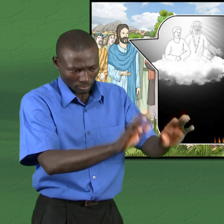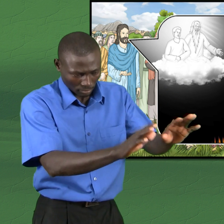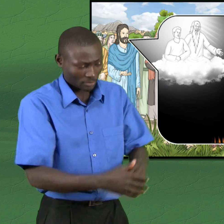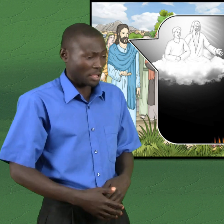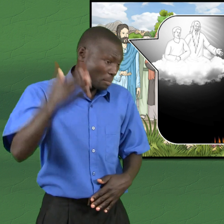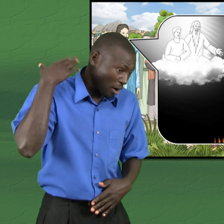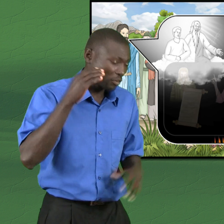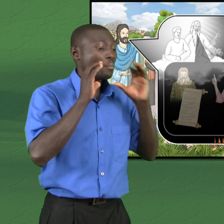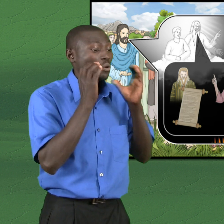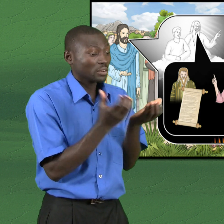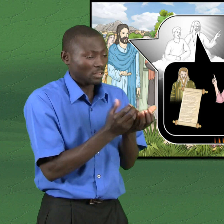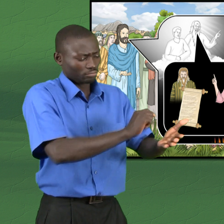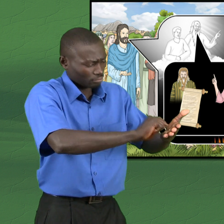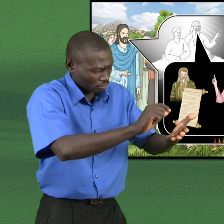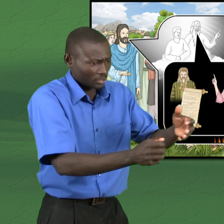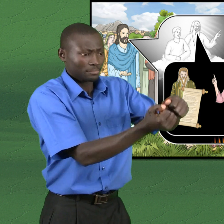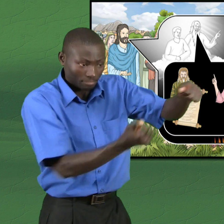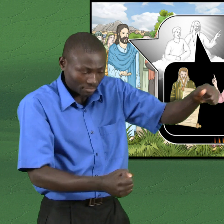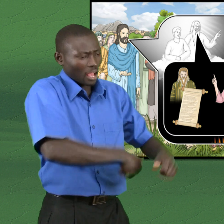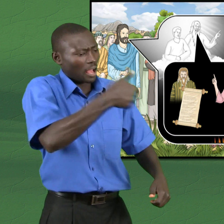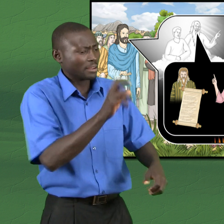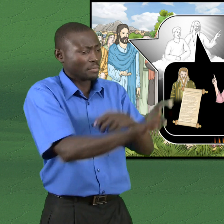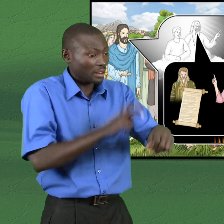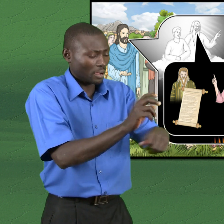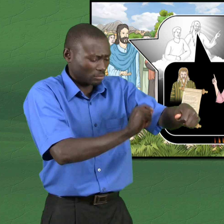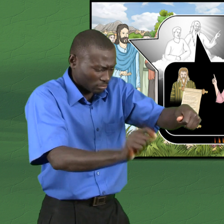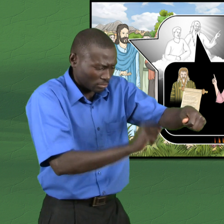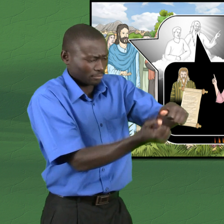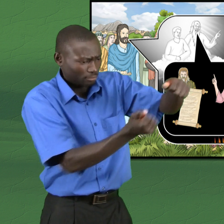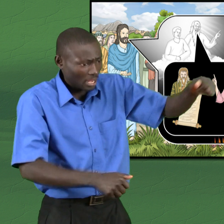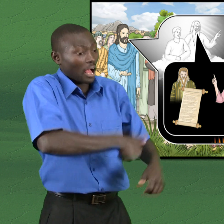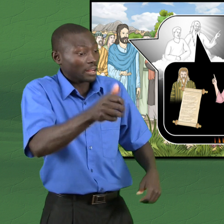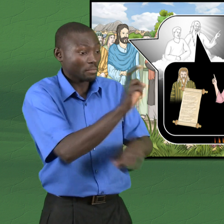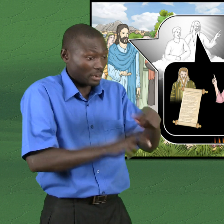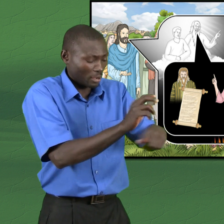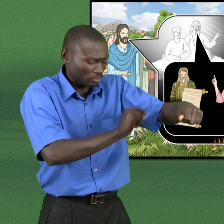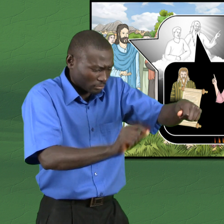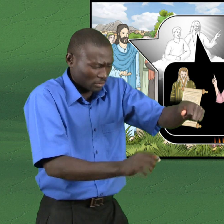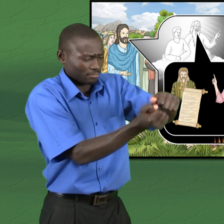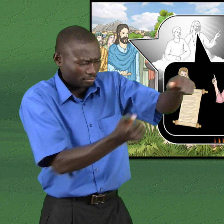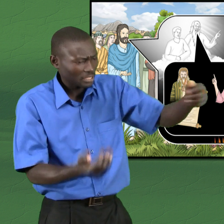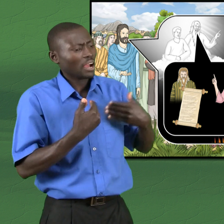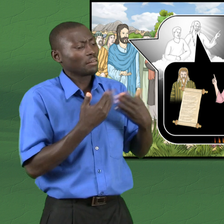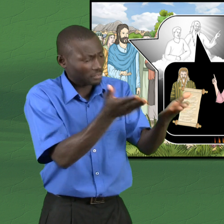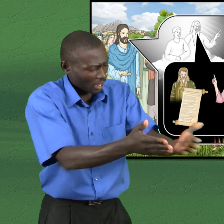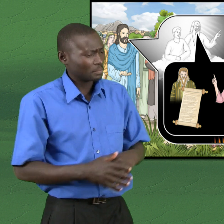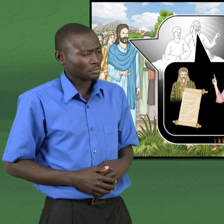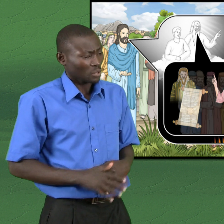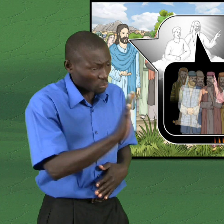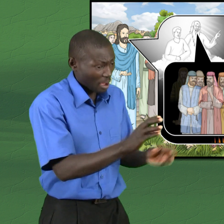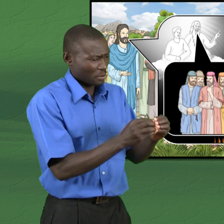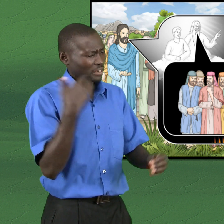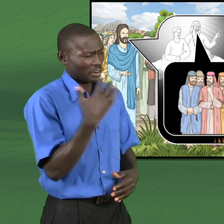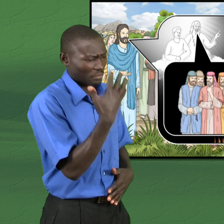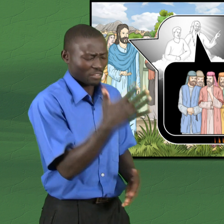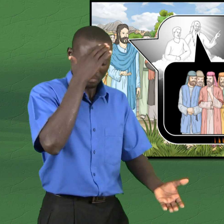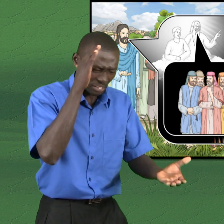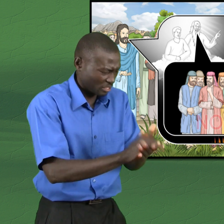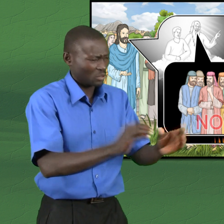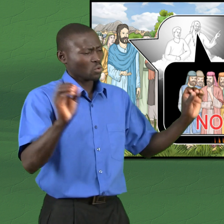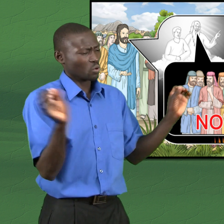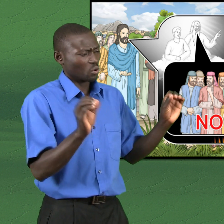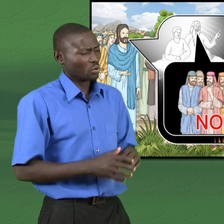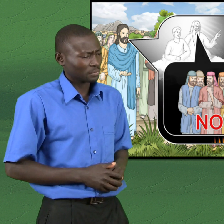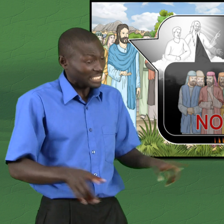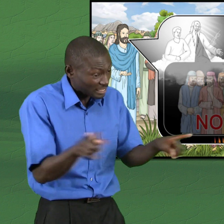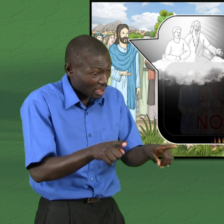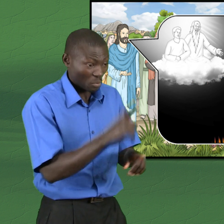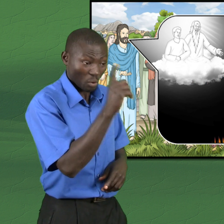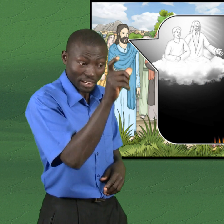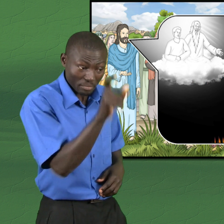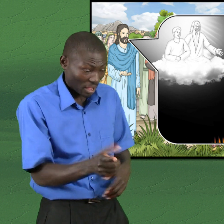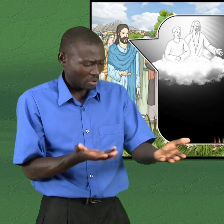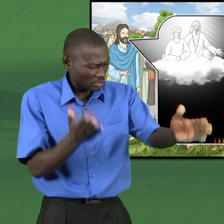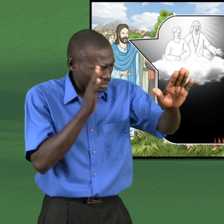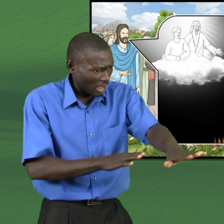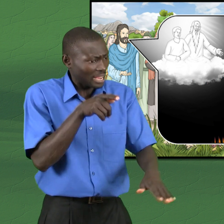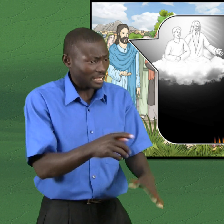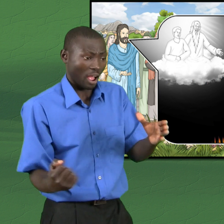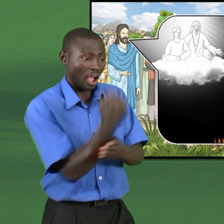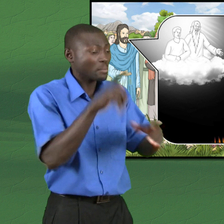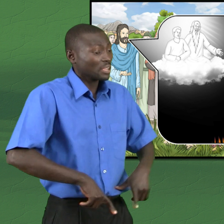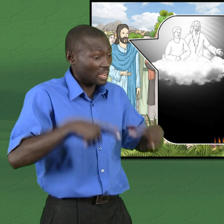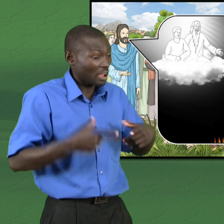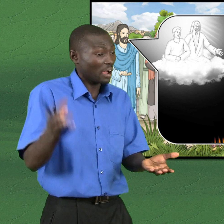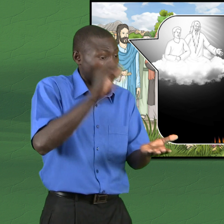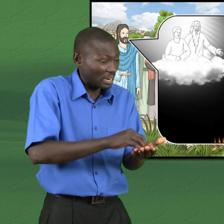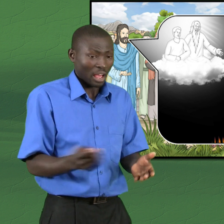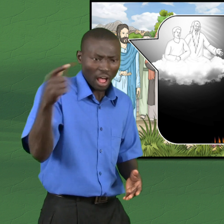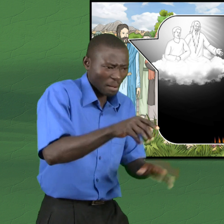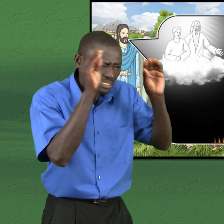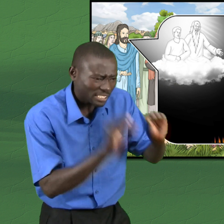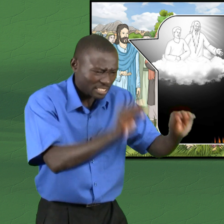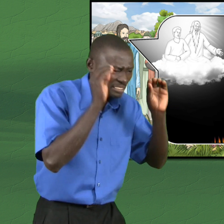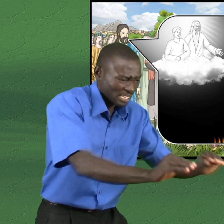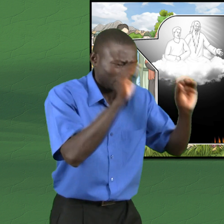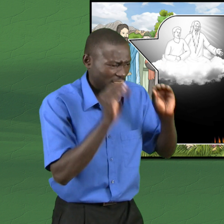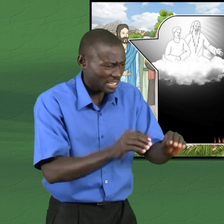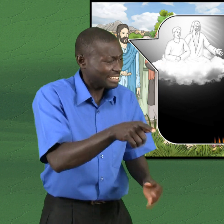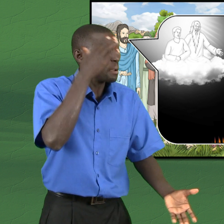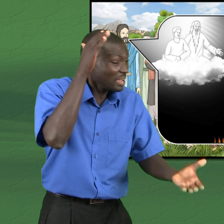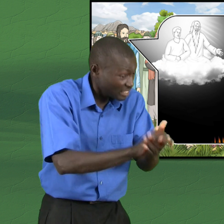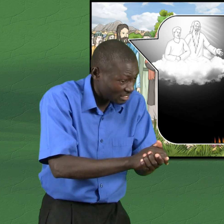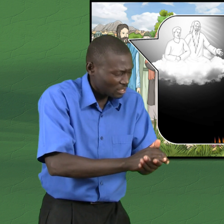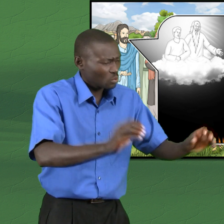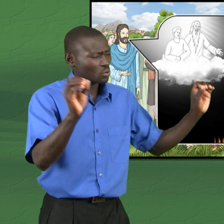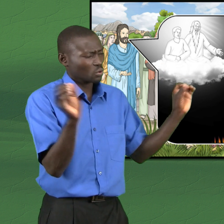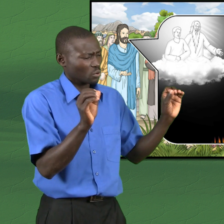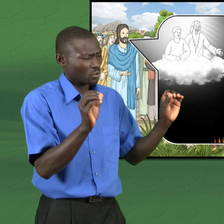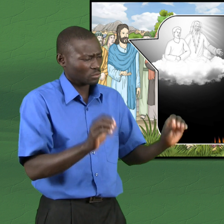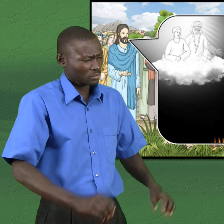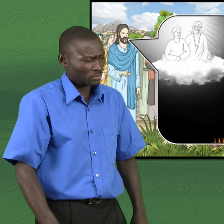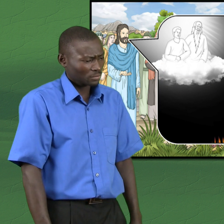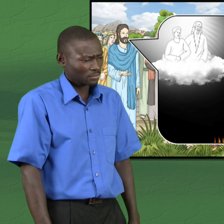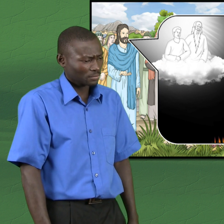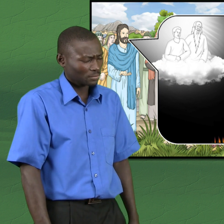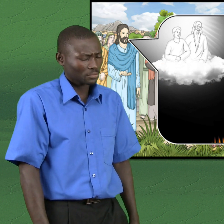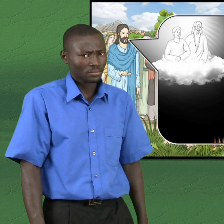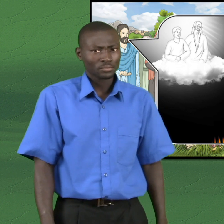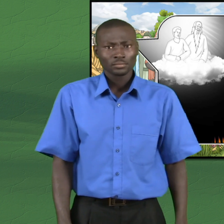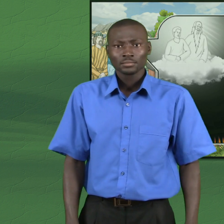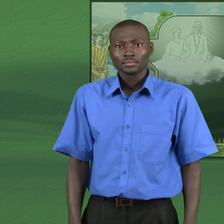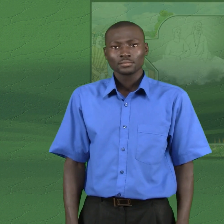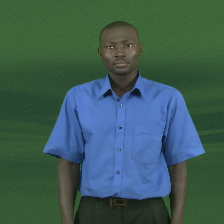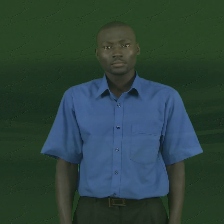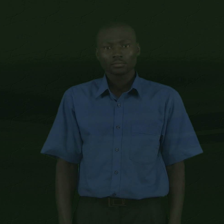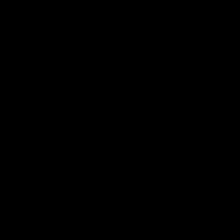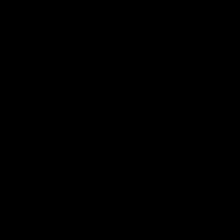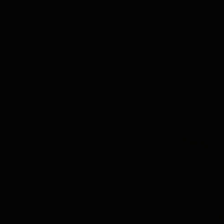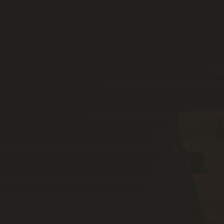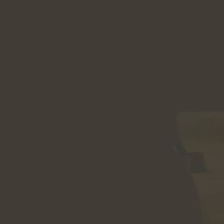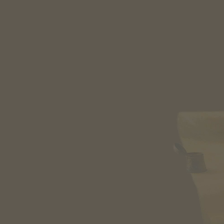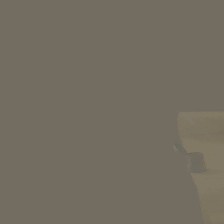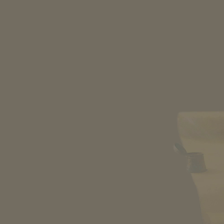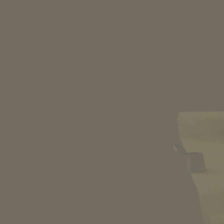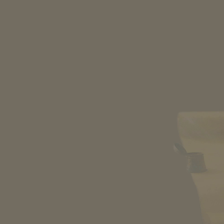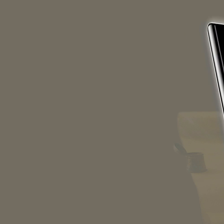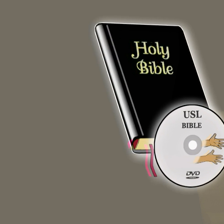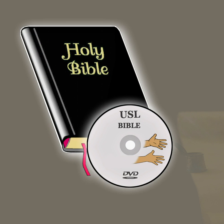Then Abraham said to him, ‘If they do not listen to Moses and the prophets, they will not be persuaded even if someone rises from the dead.’”